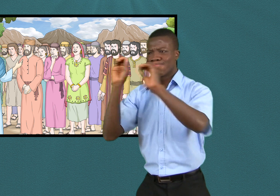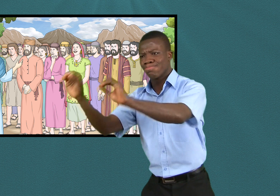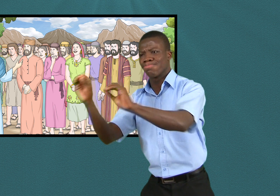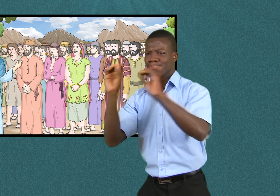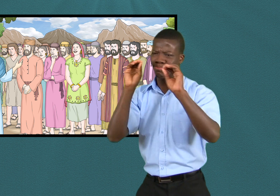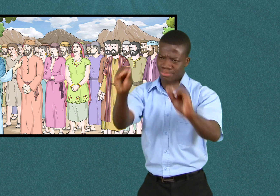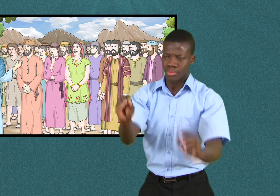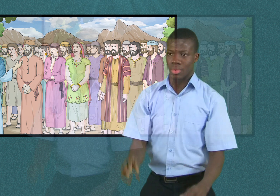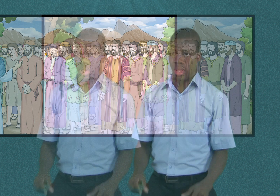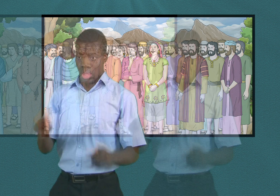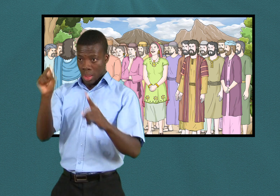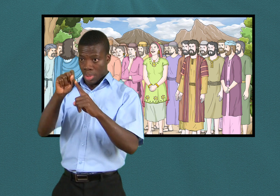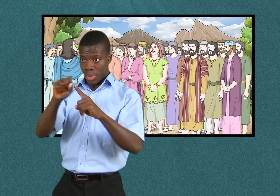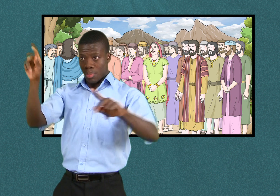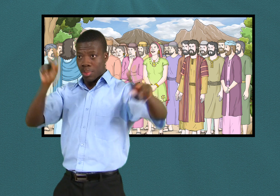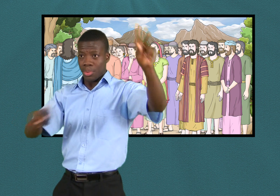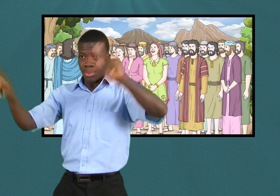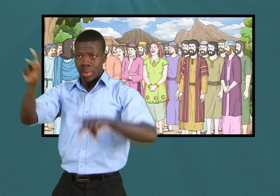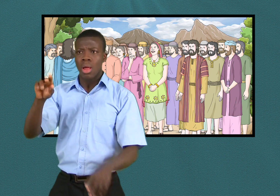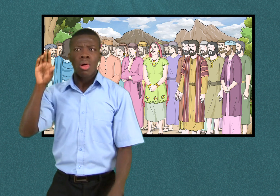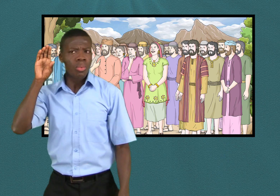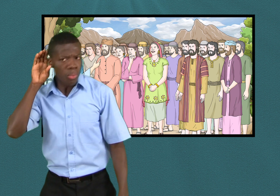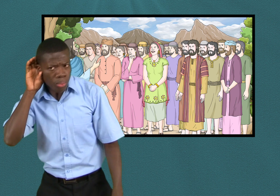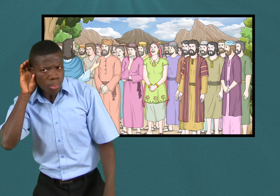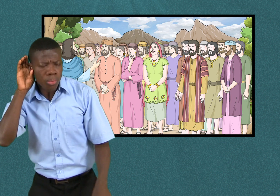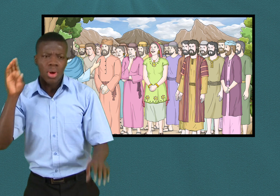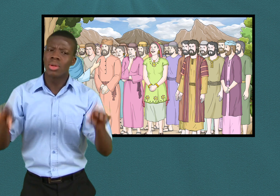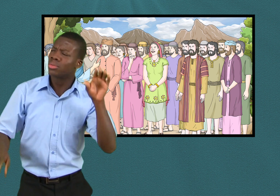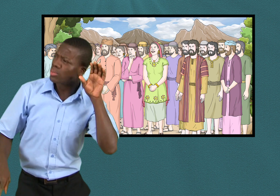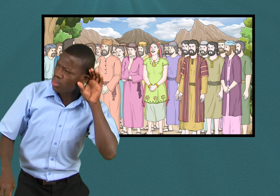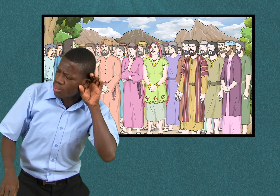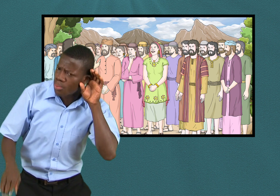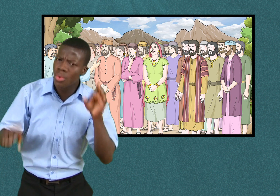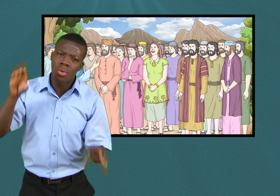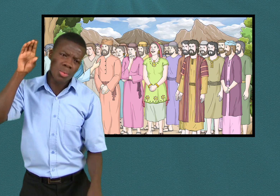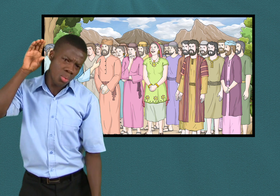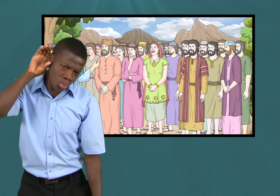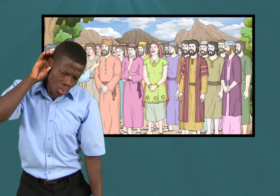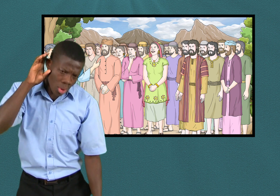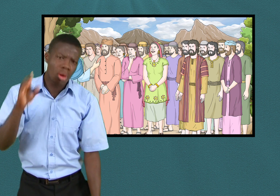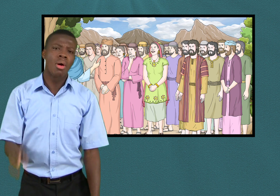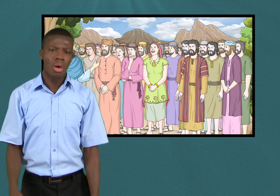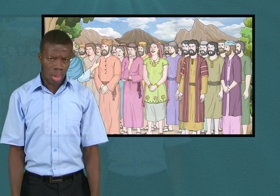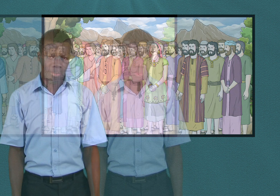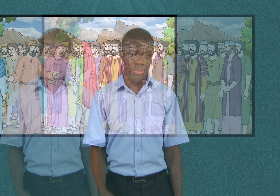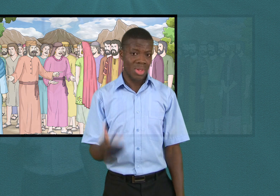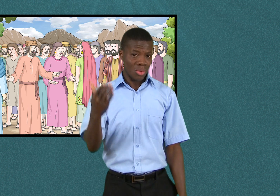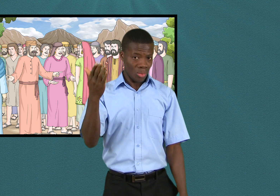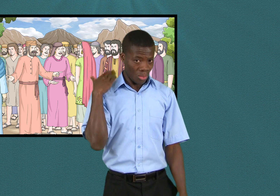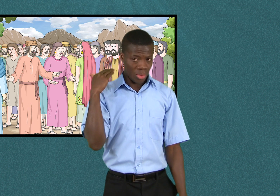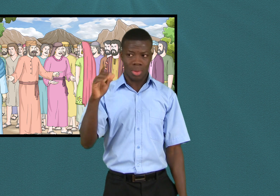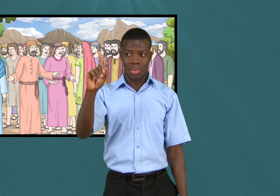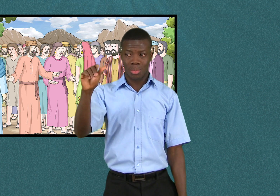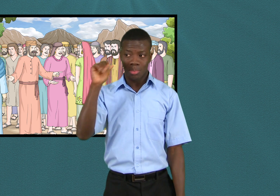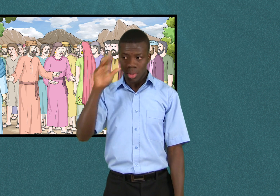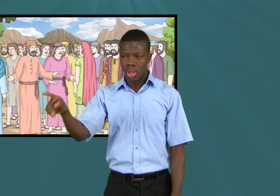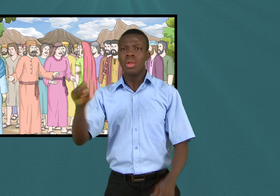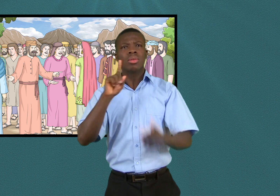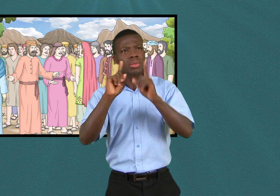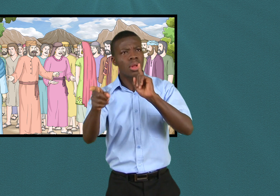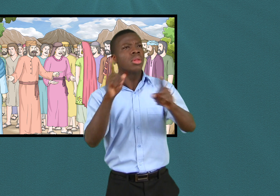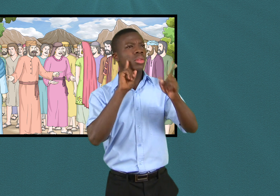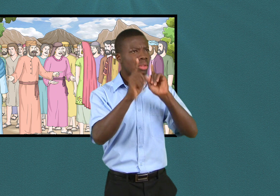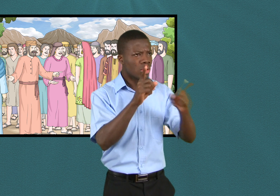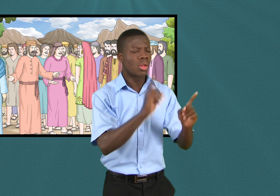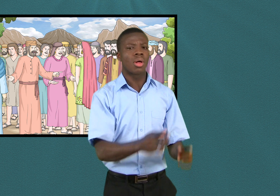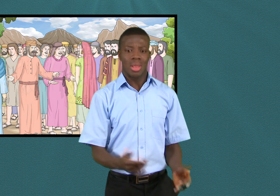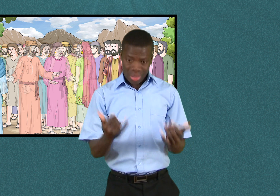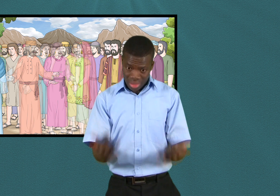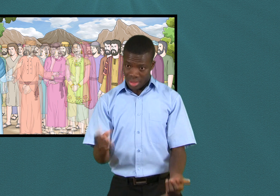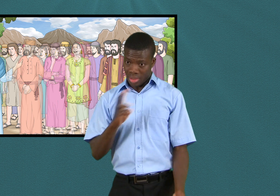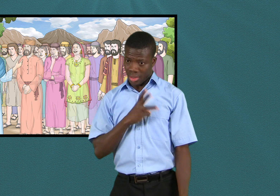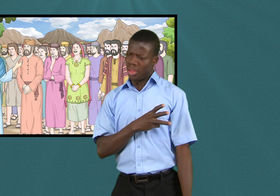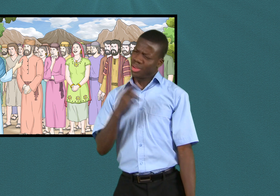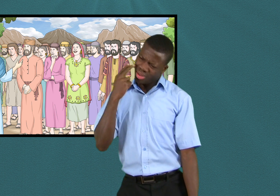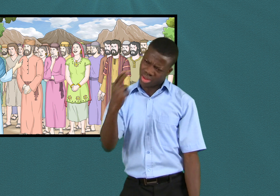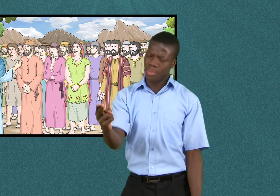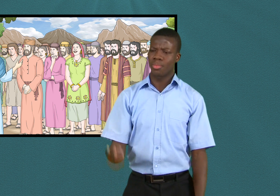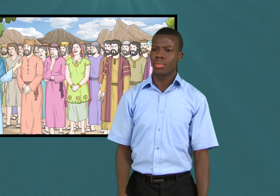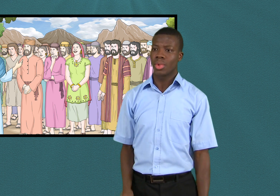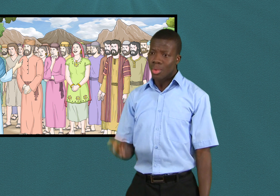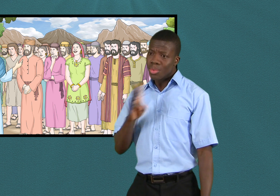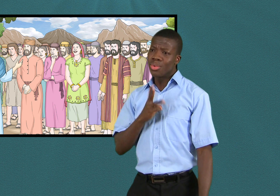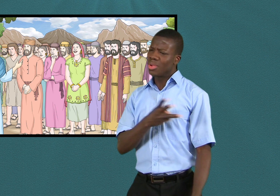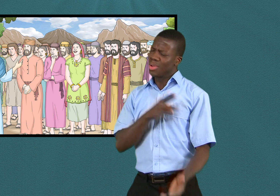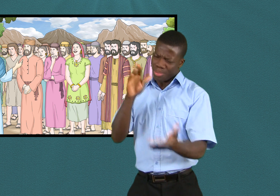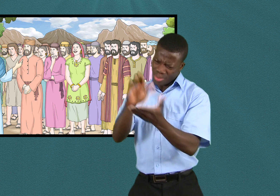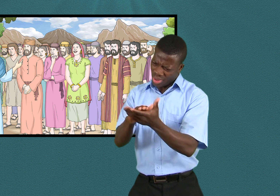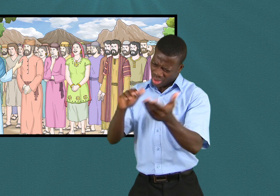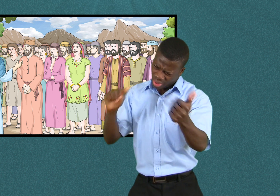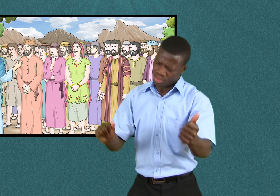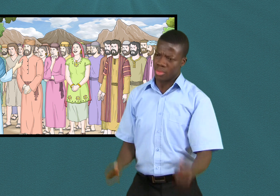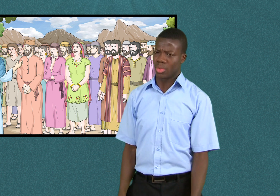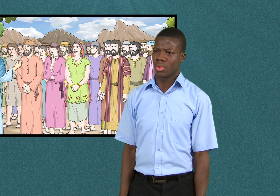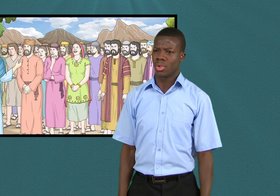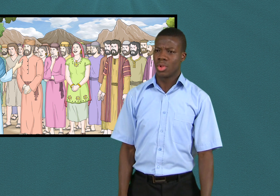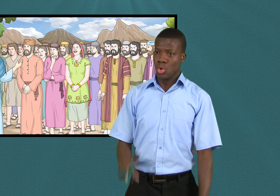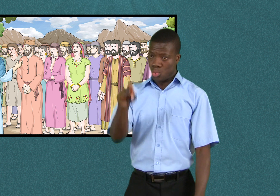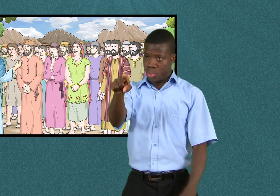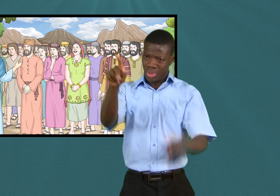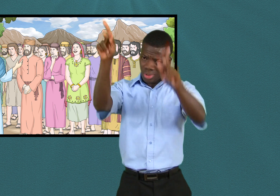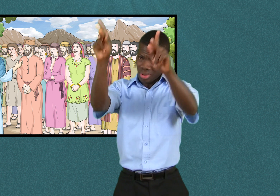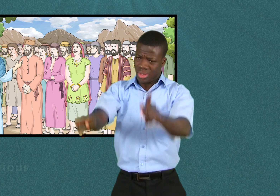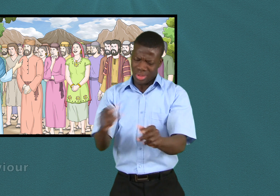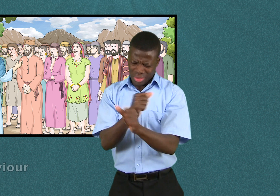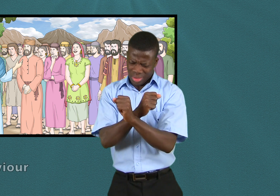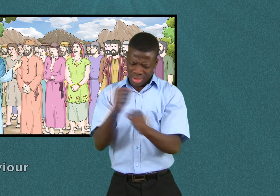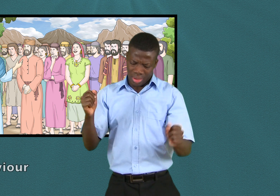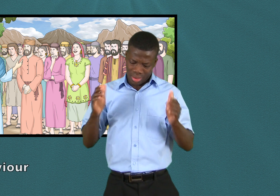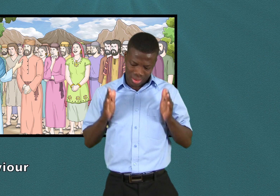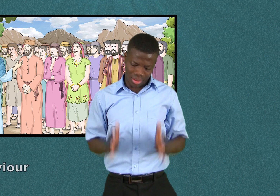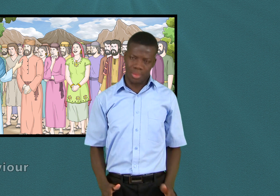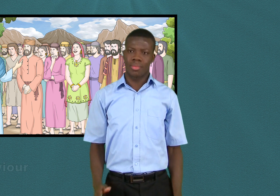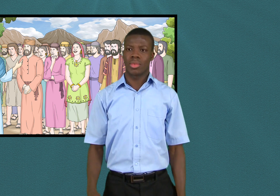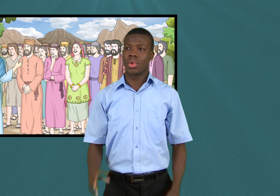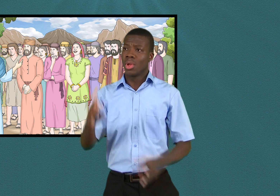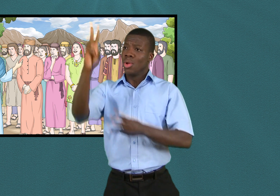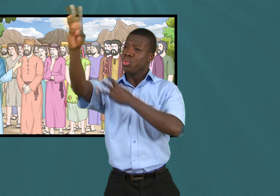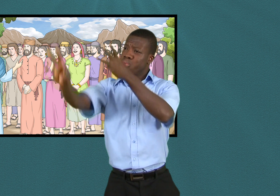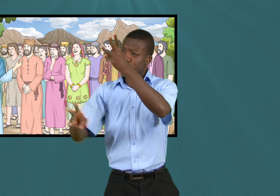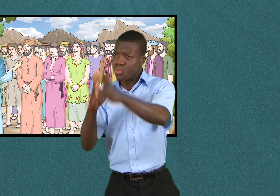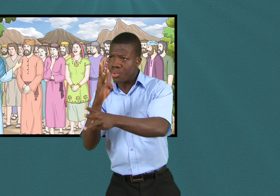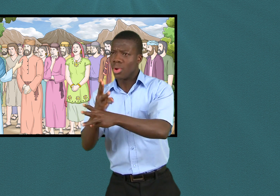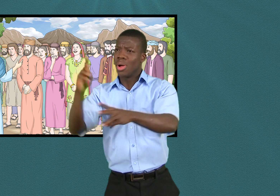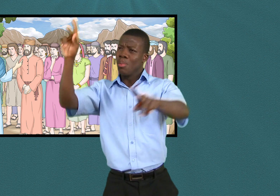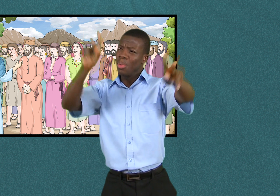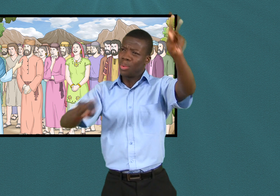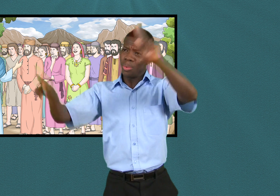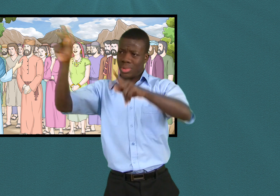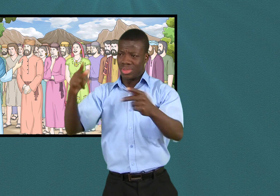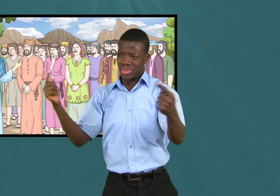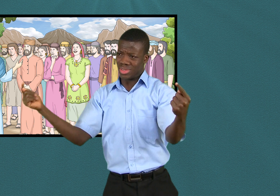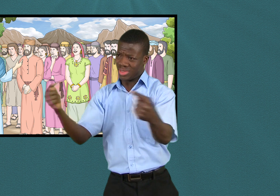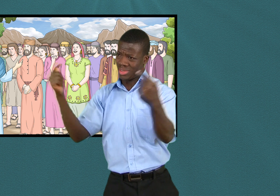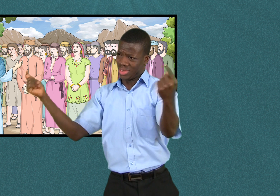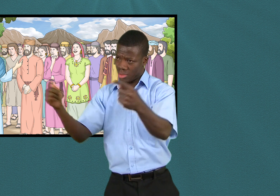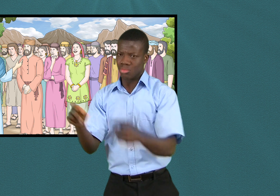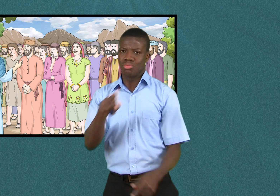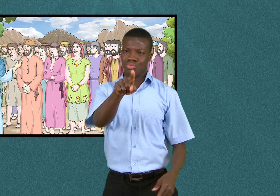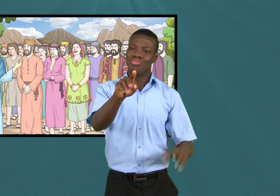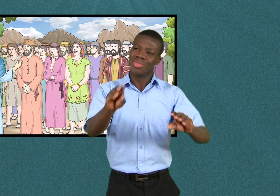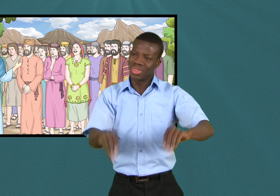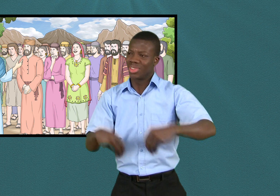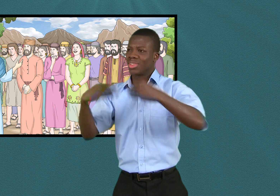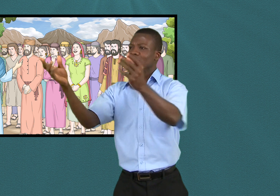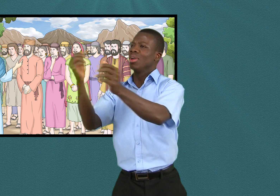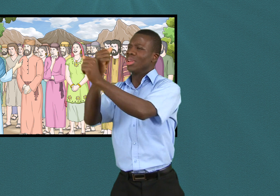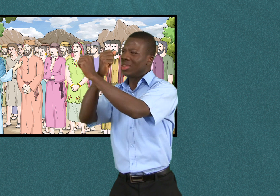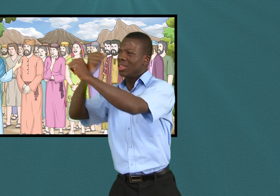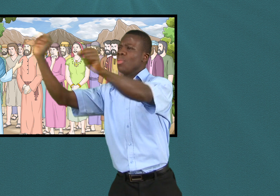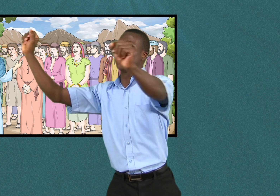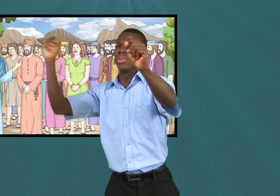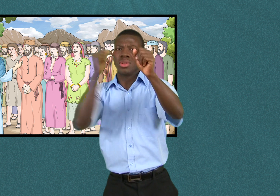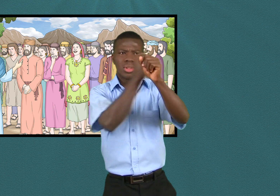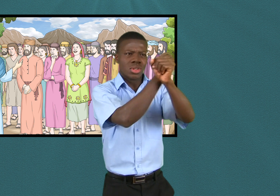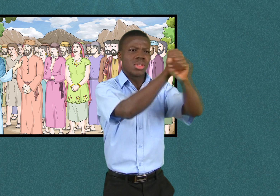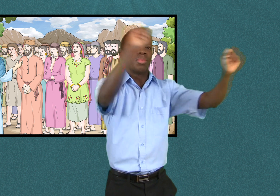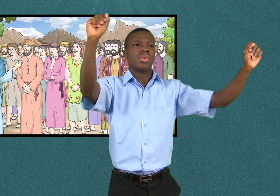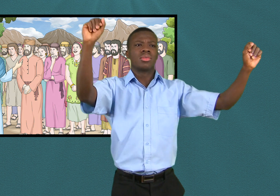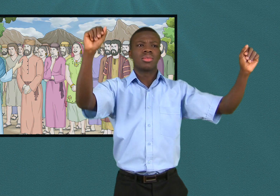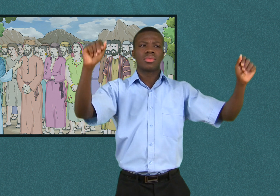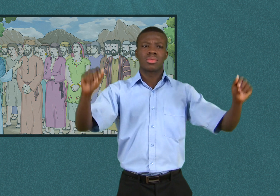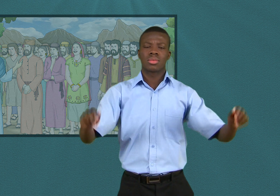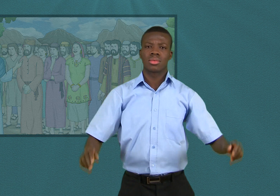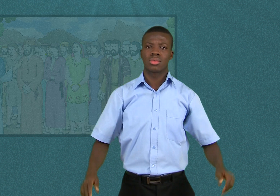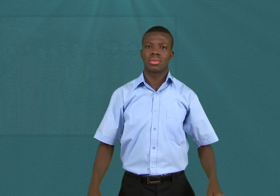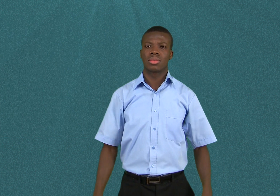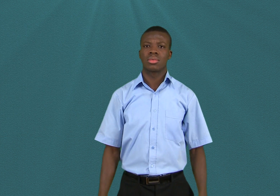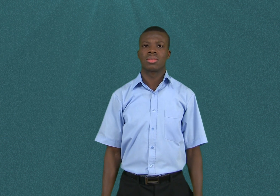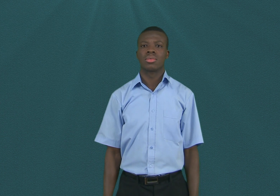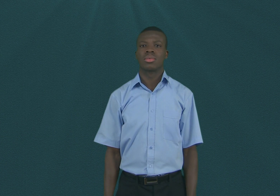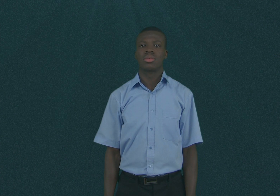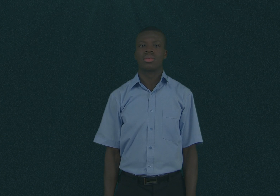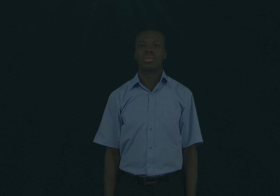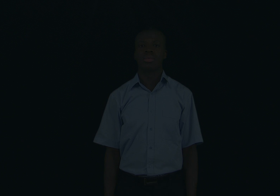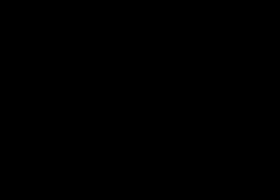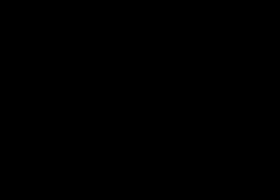we have heard for ourselves, and we know that this man truly is the Savior of the world.”